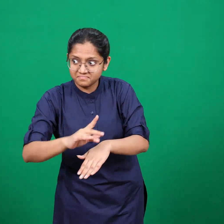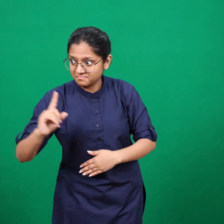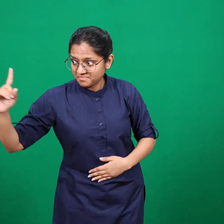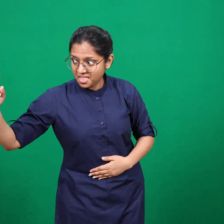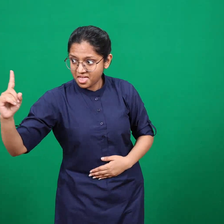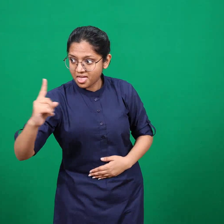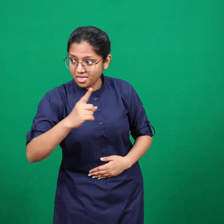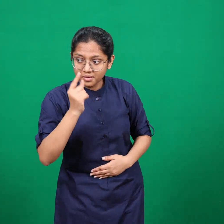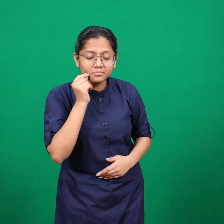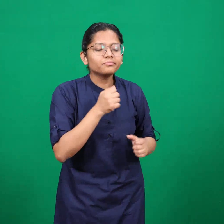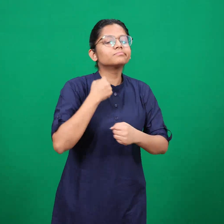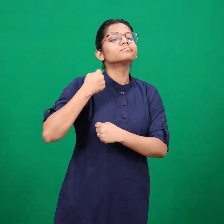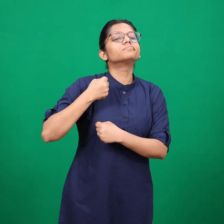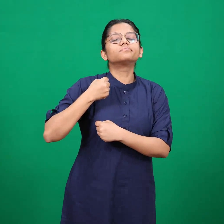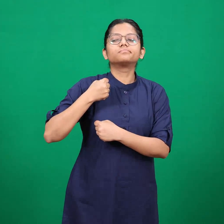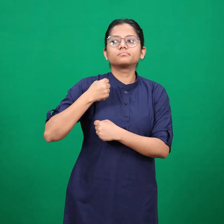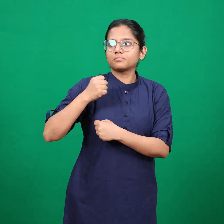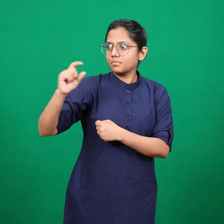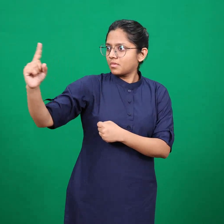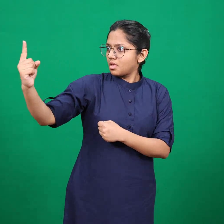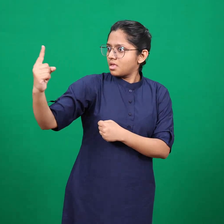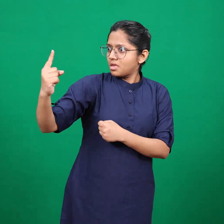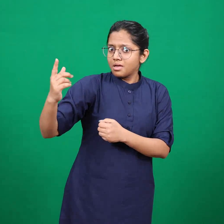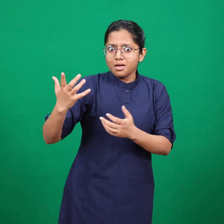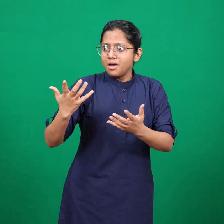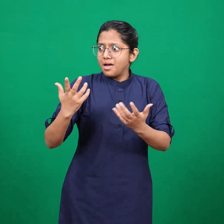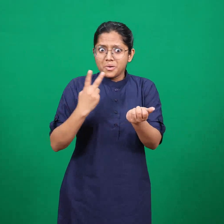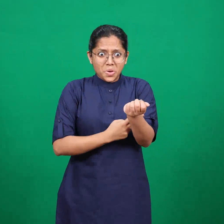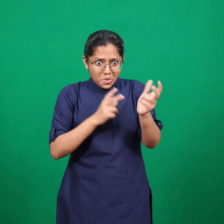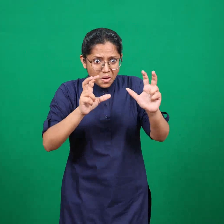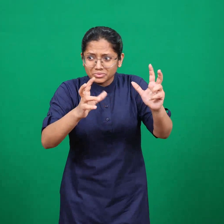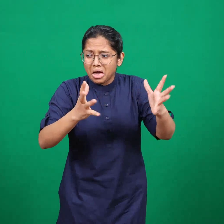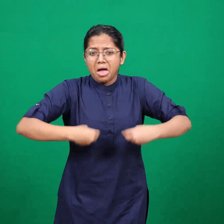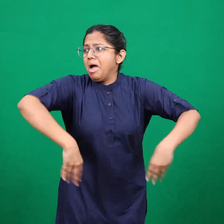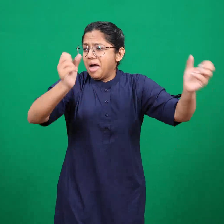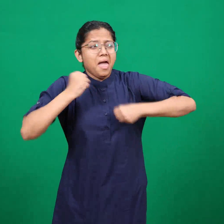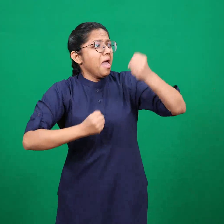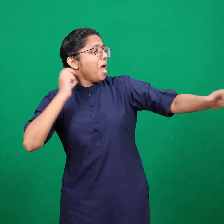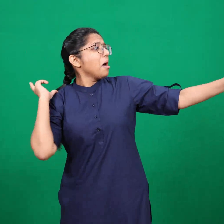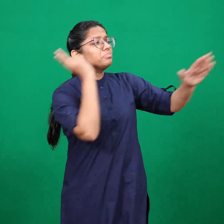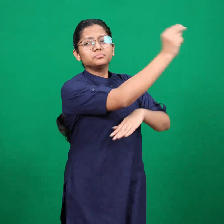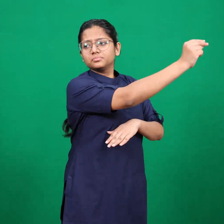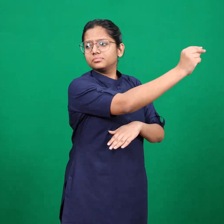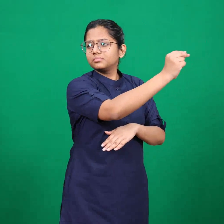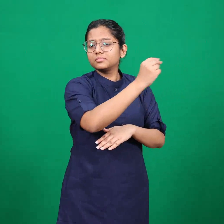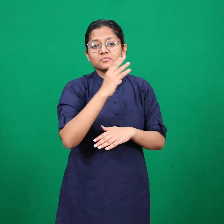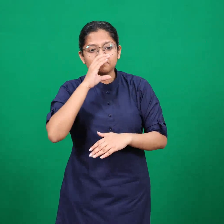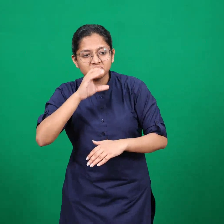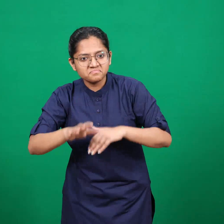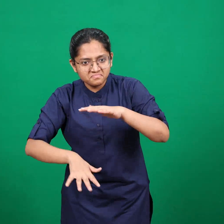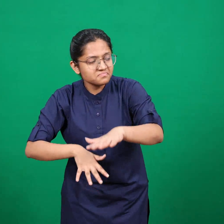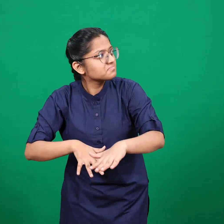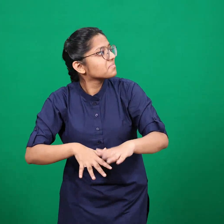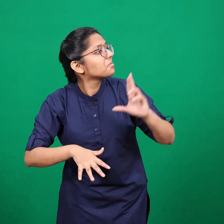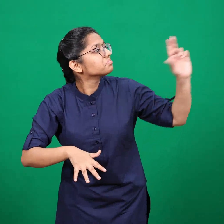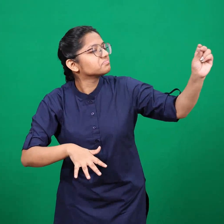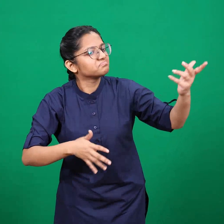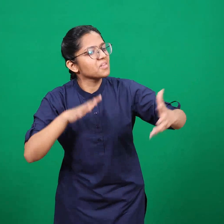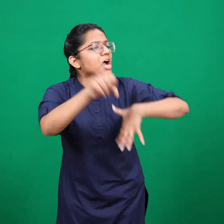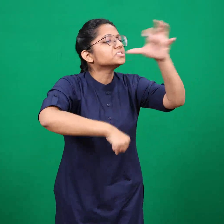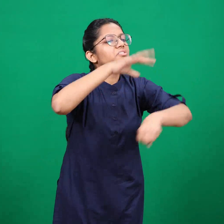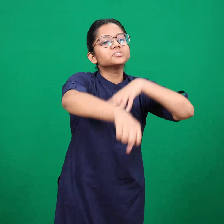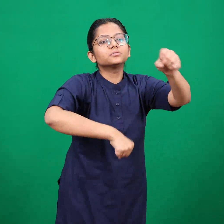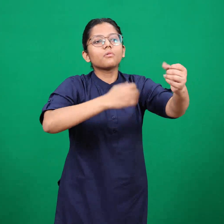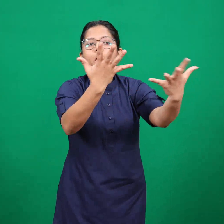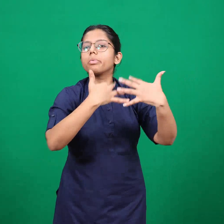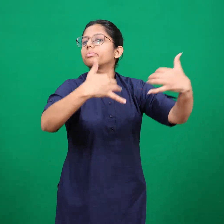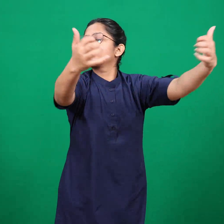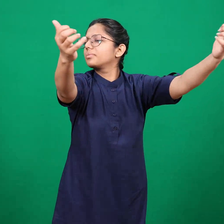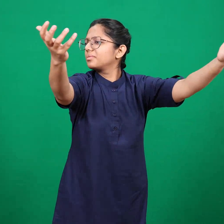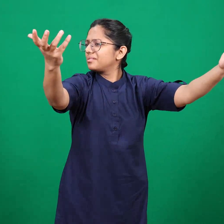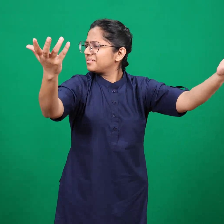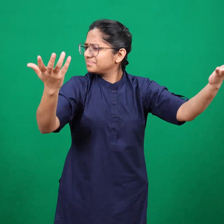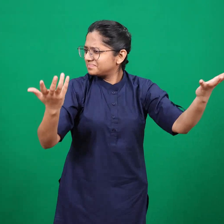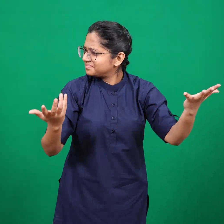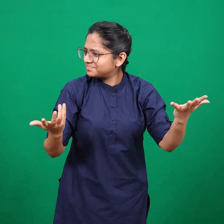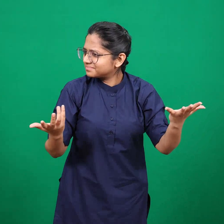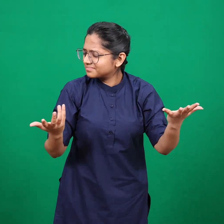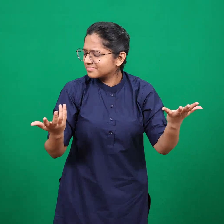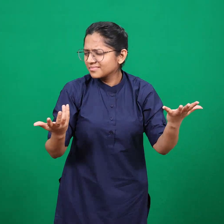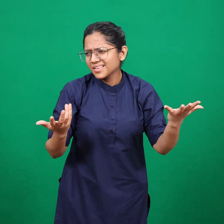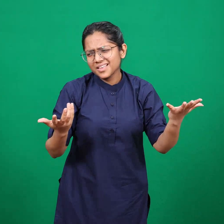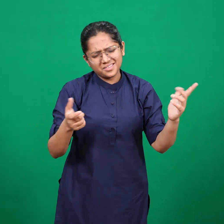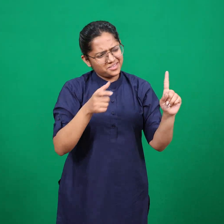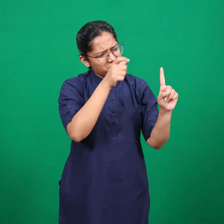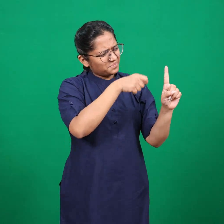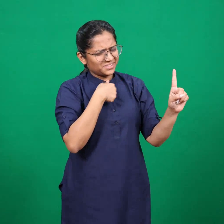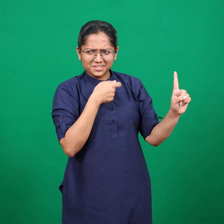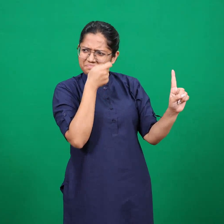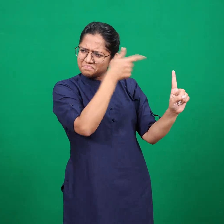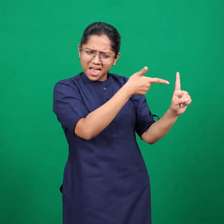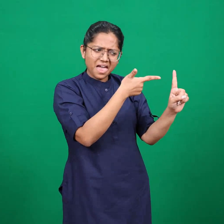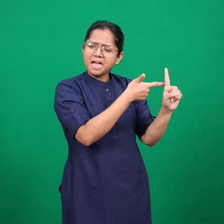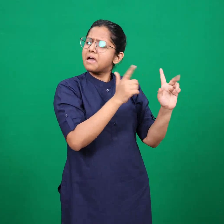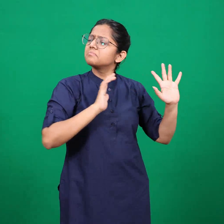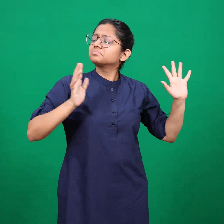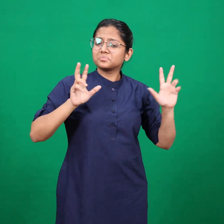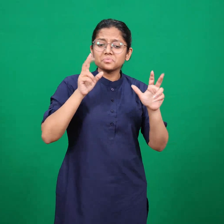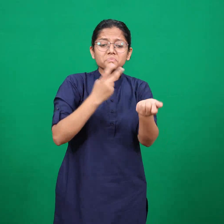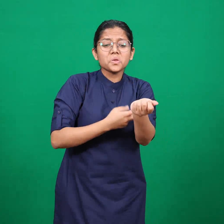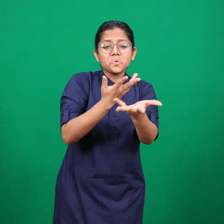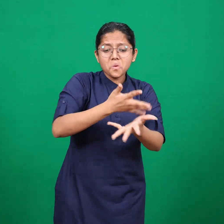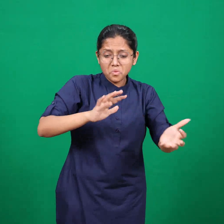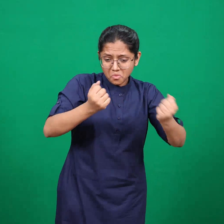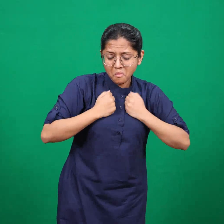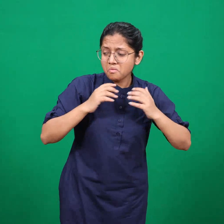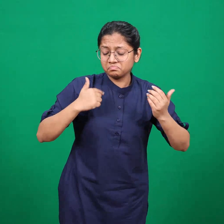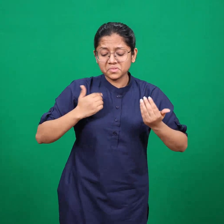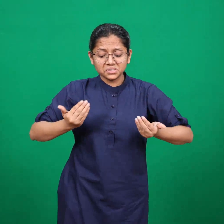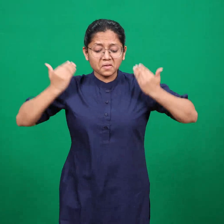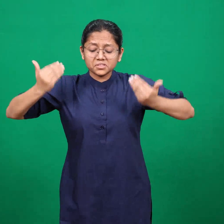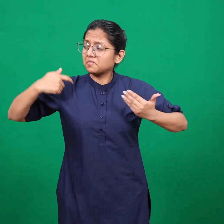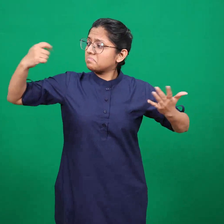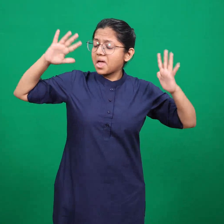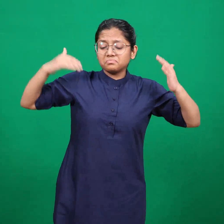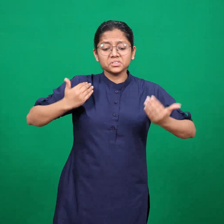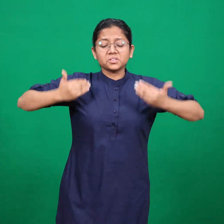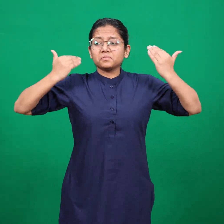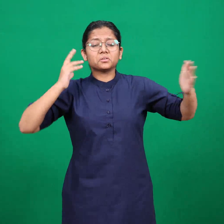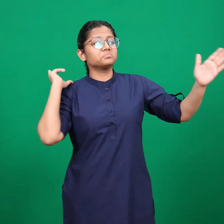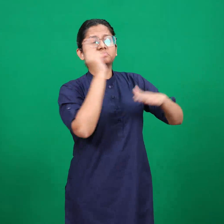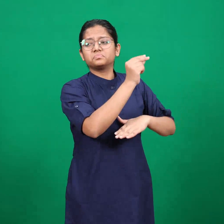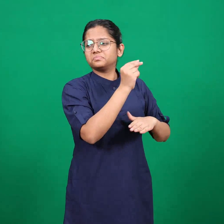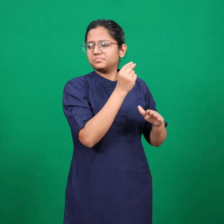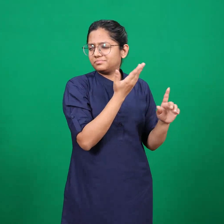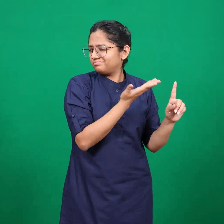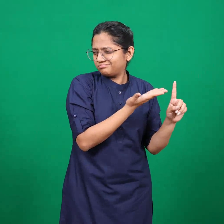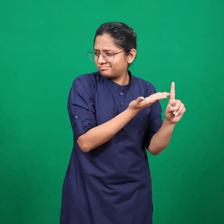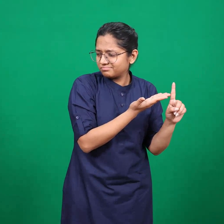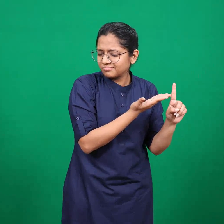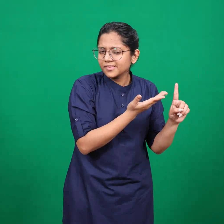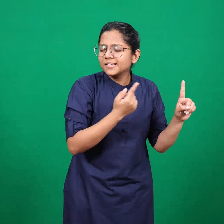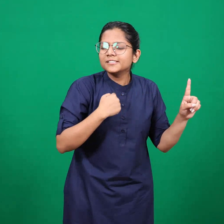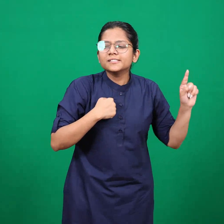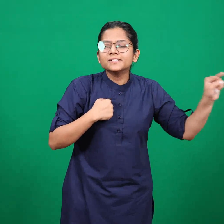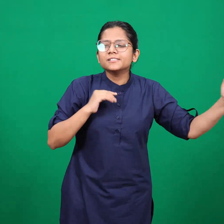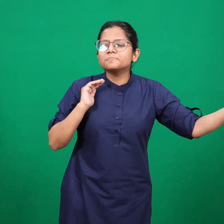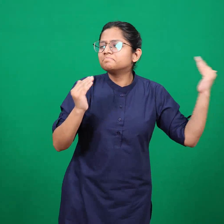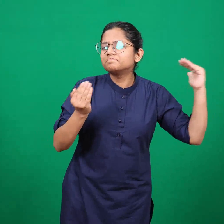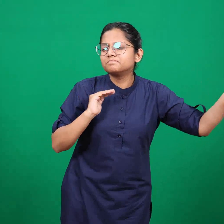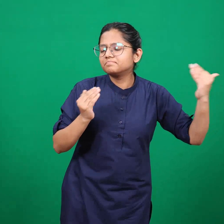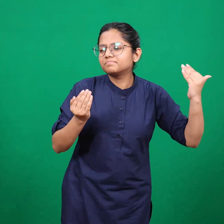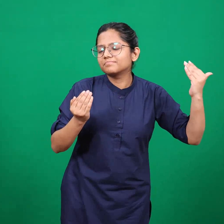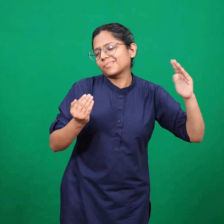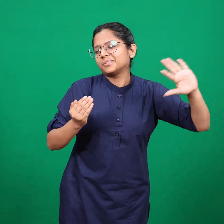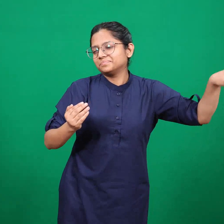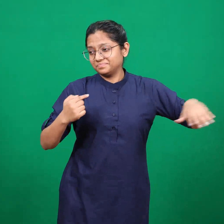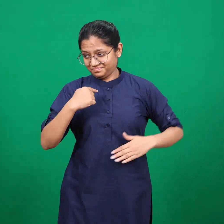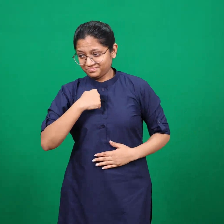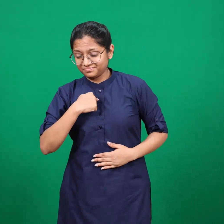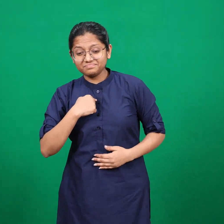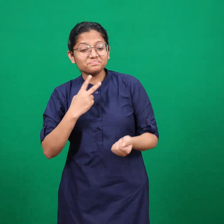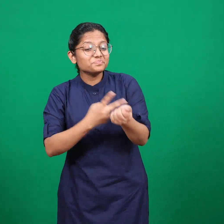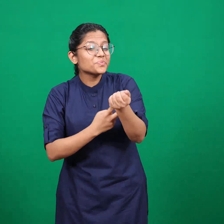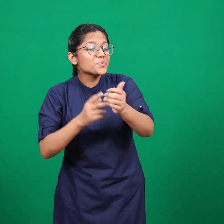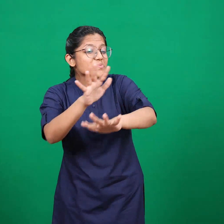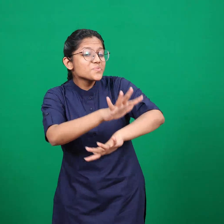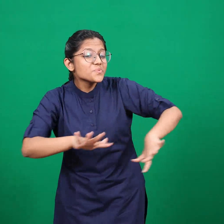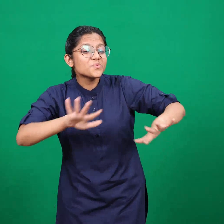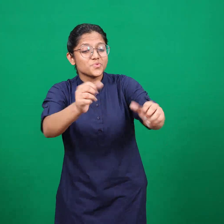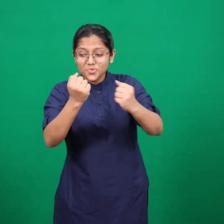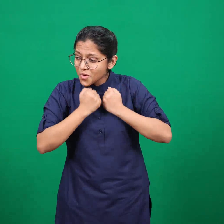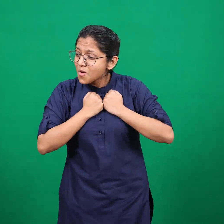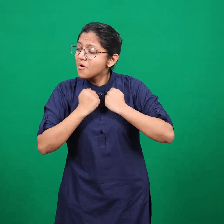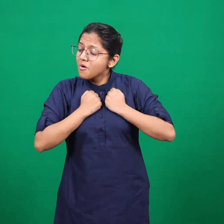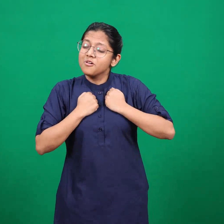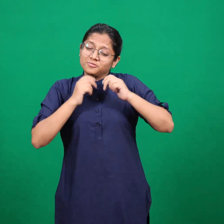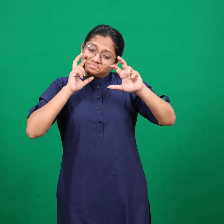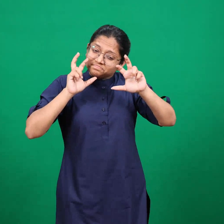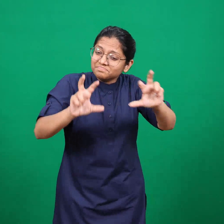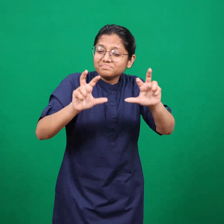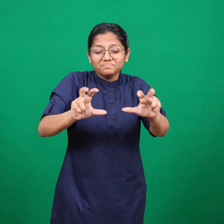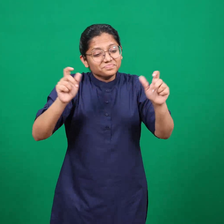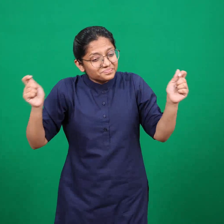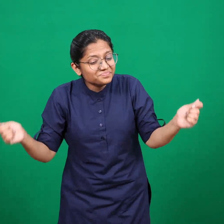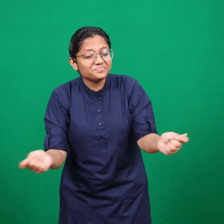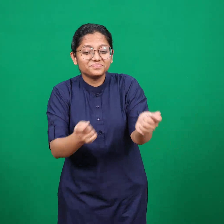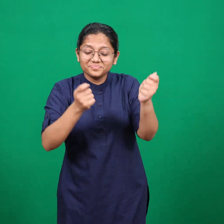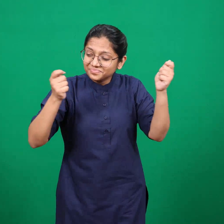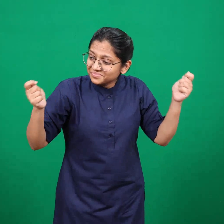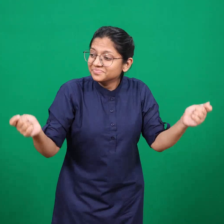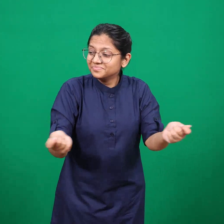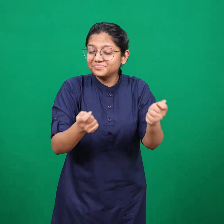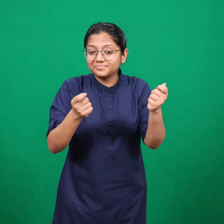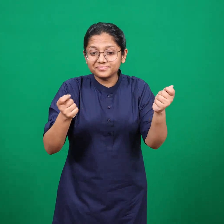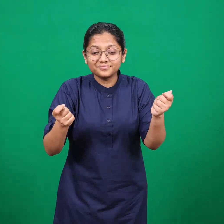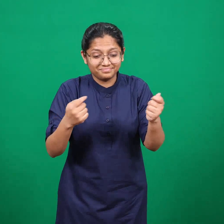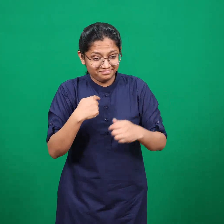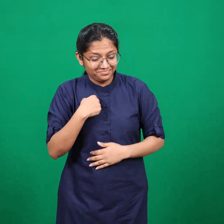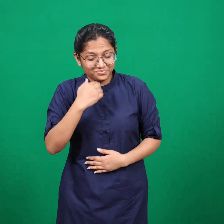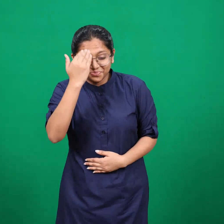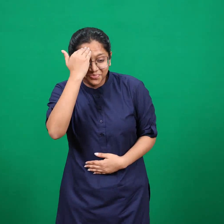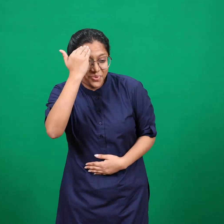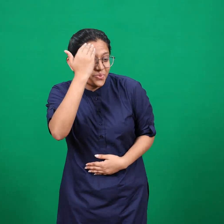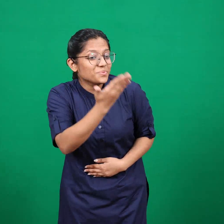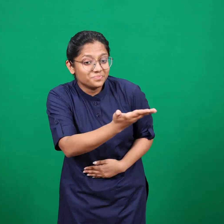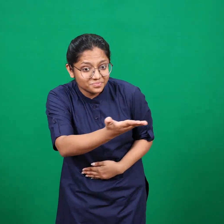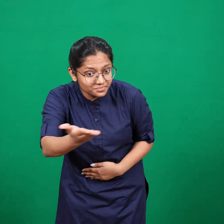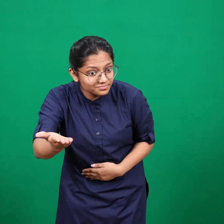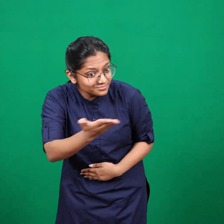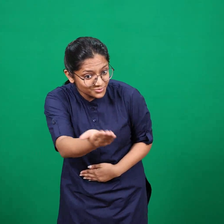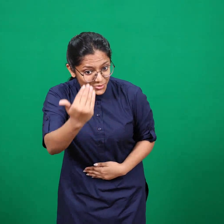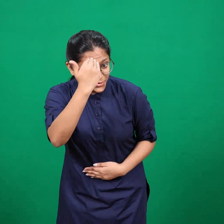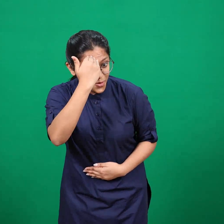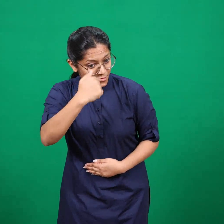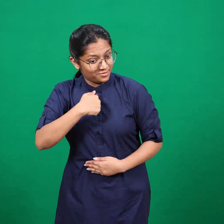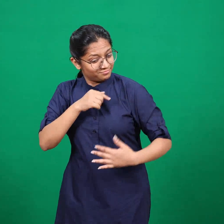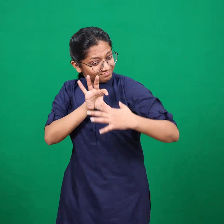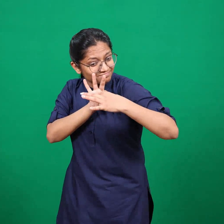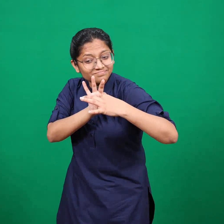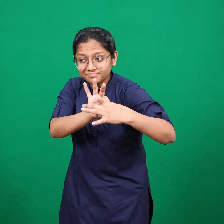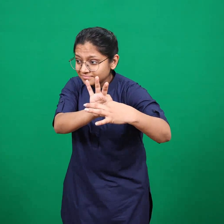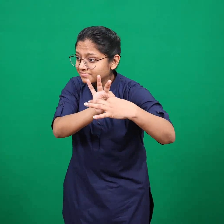Then the wolf pounces on them and scatters the flock. The man runs away because he is a hired servant and is unconcerned for the sheep.